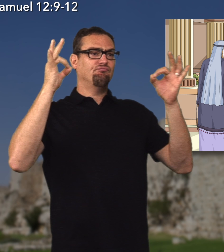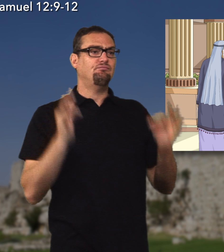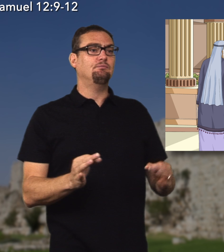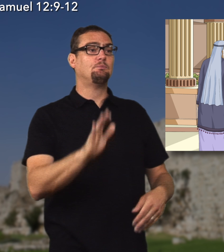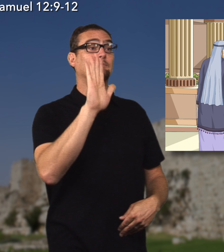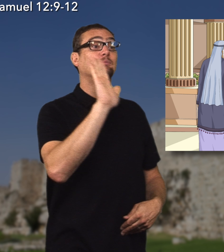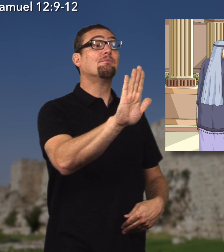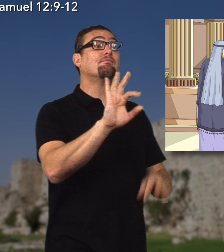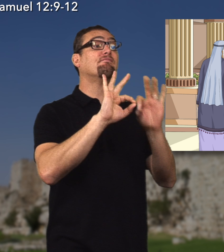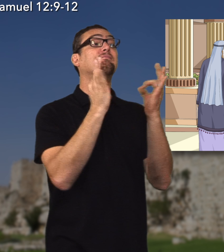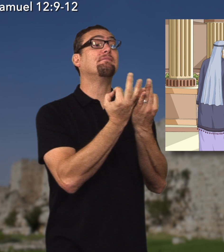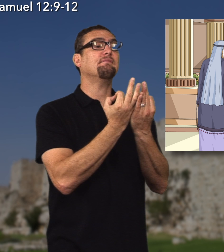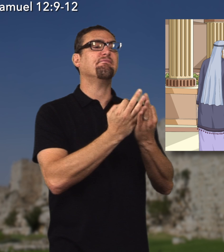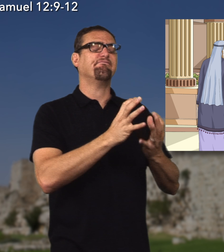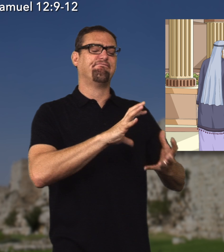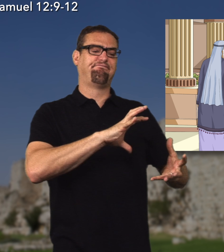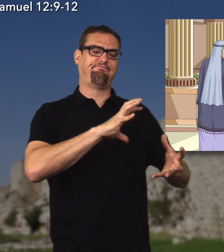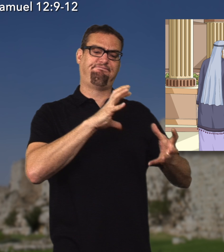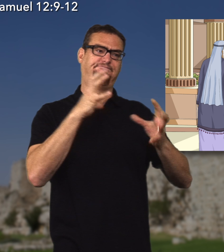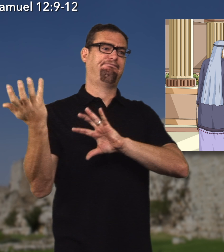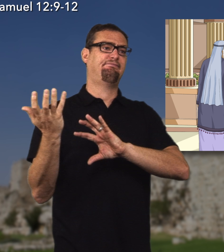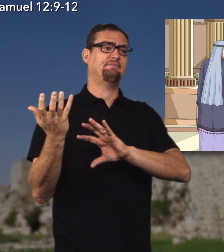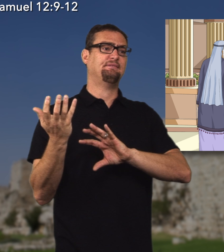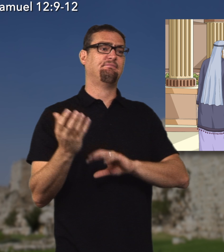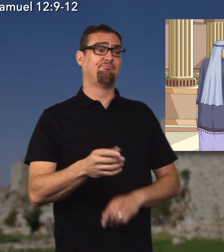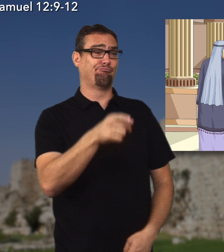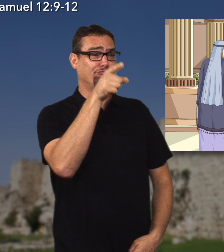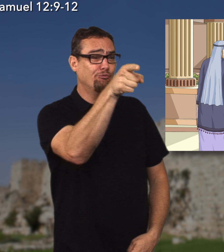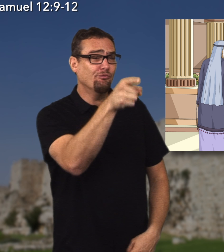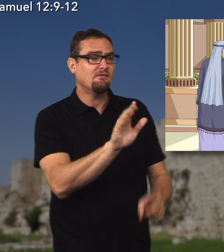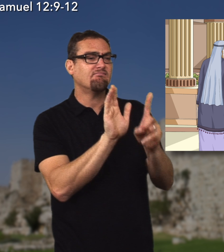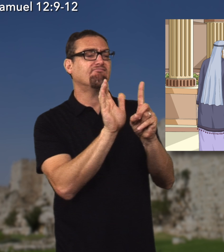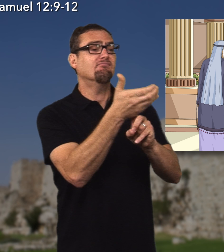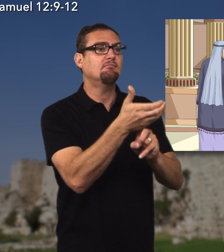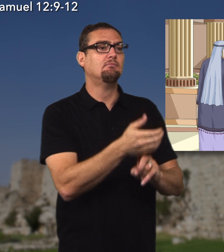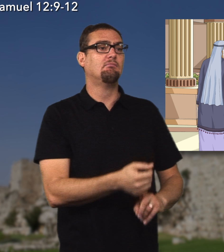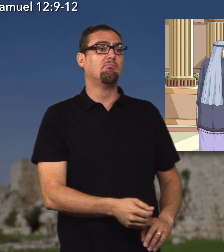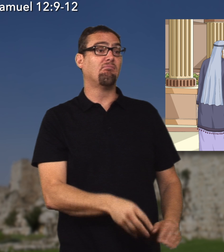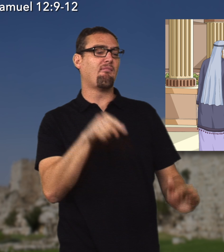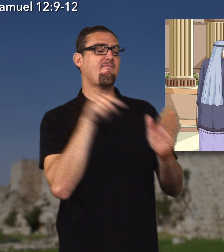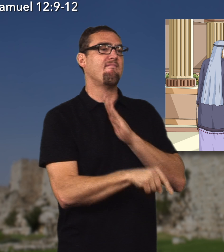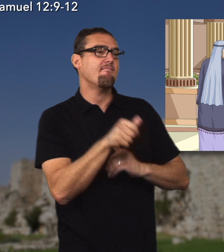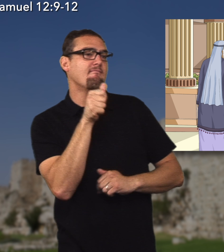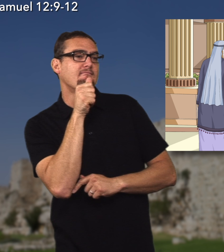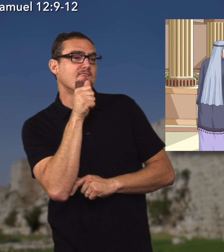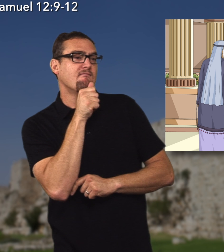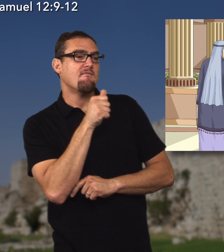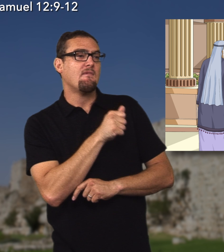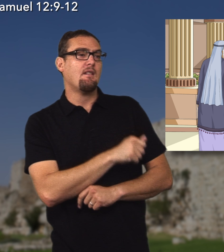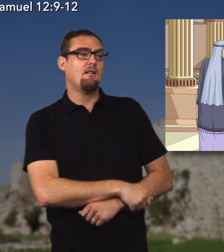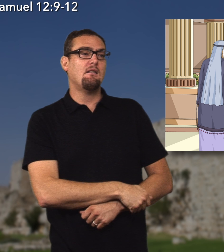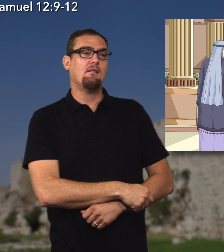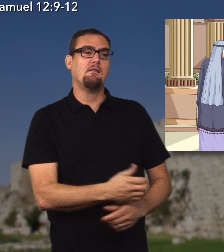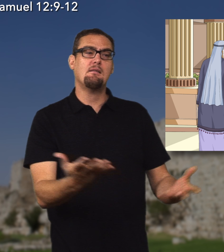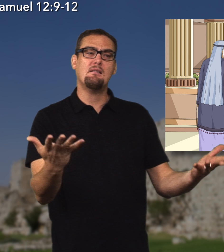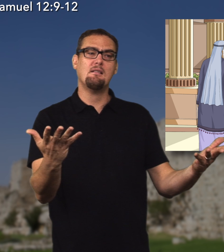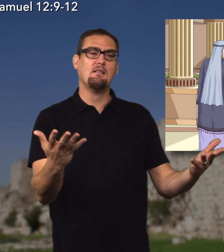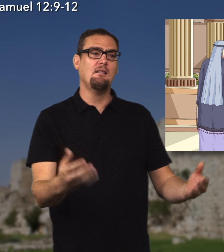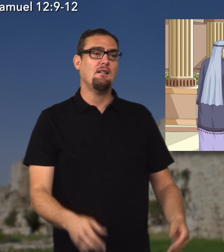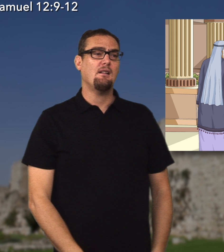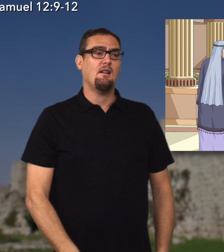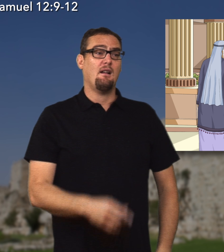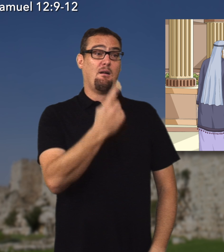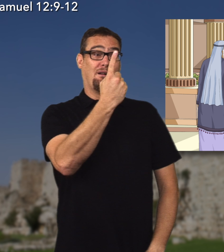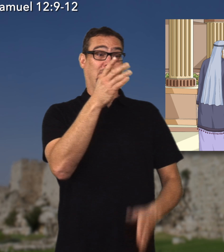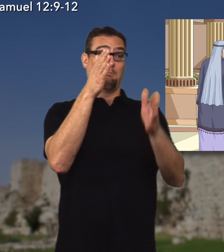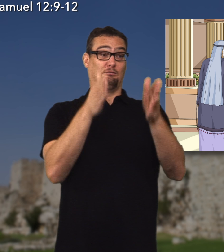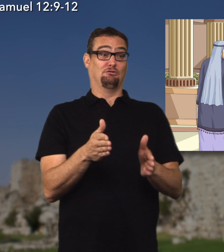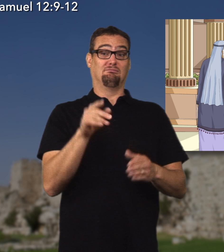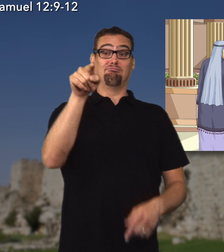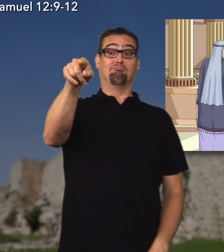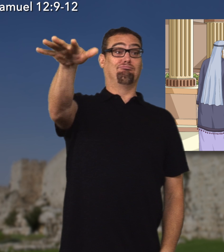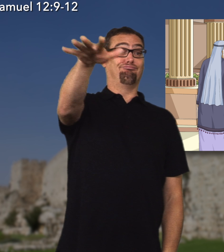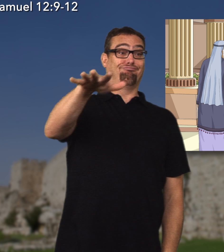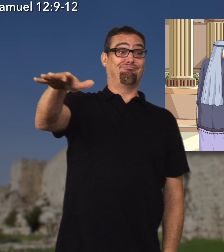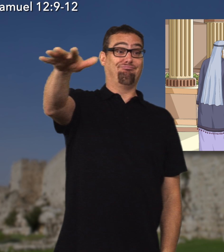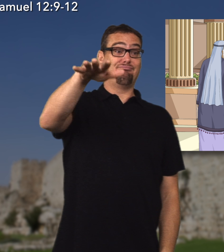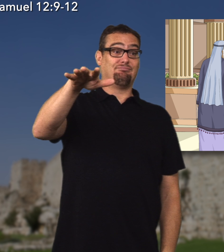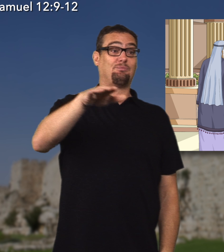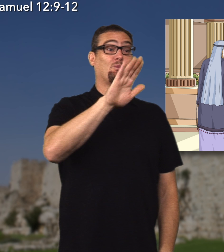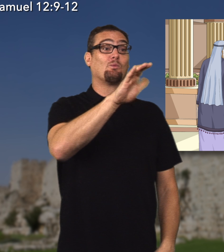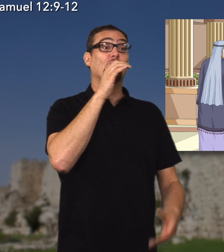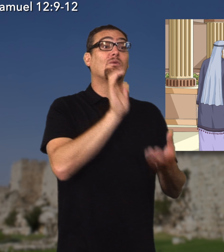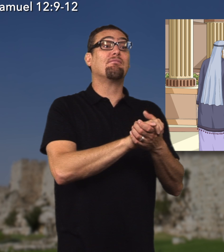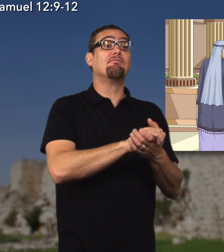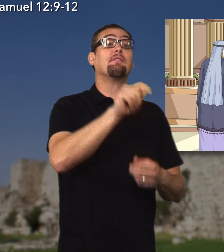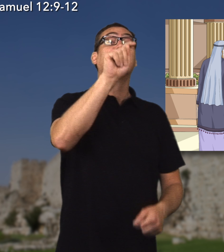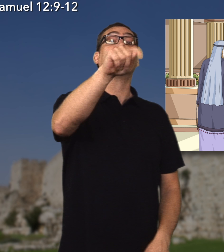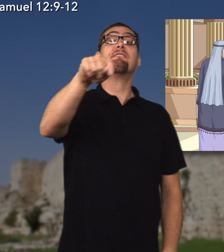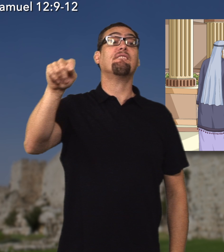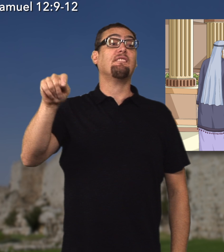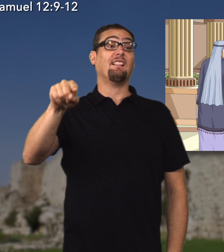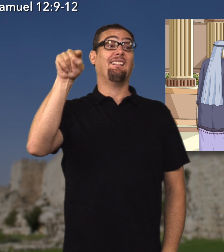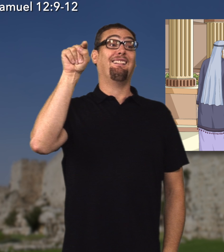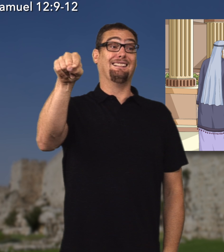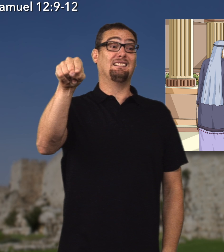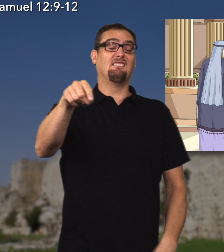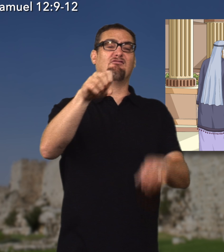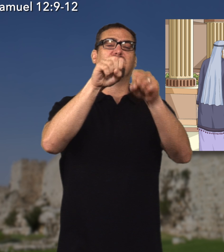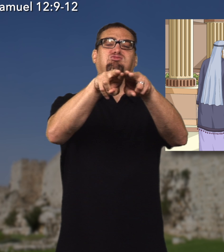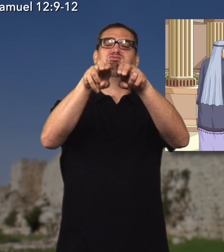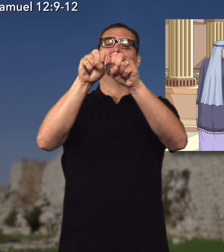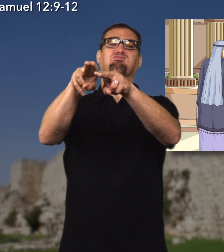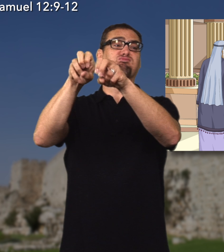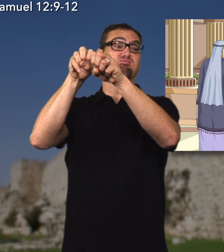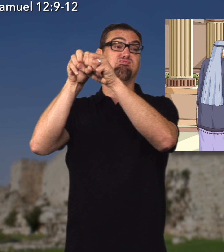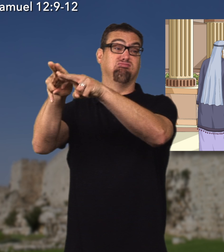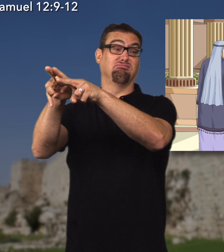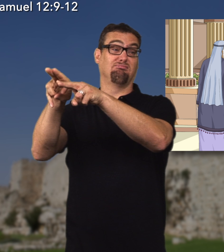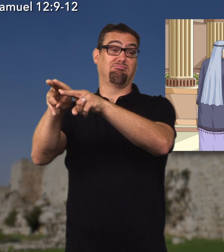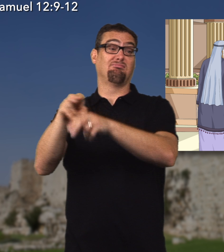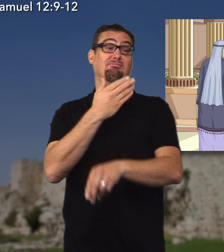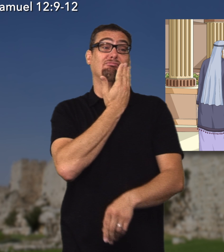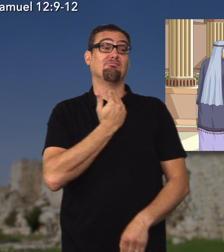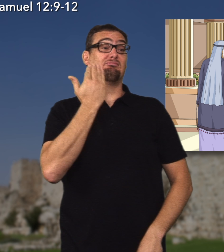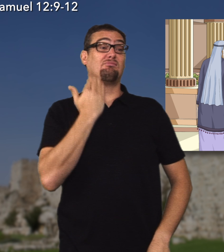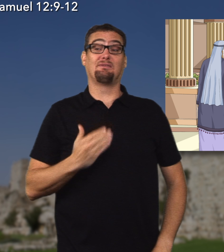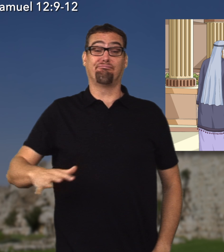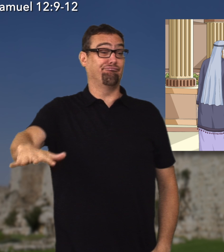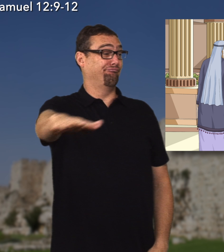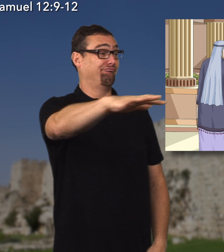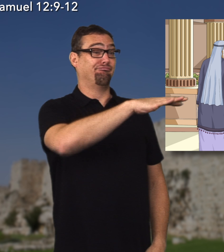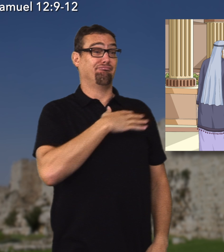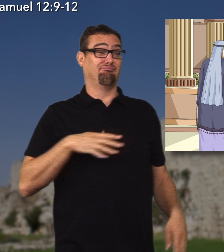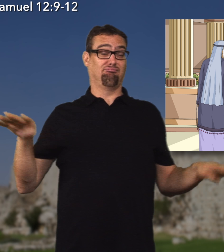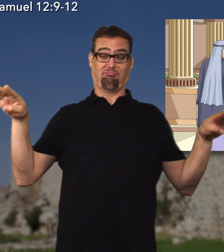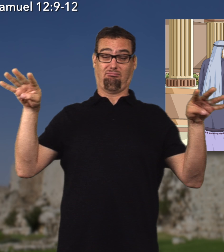Before your very eyes I will take your wives and give them to another, and he will lie with them in broad daylight.